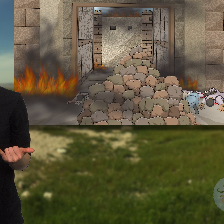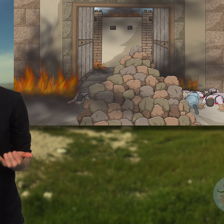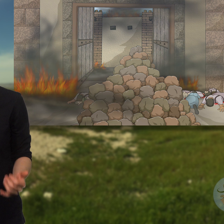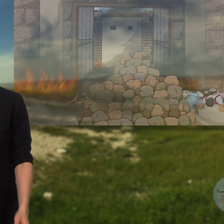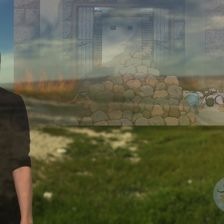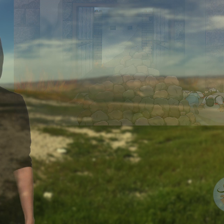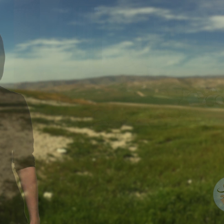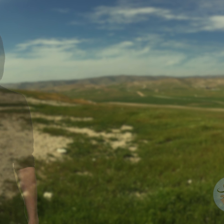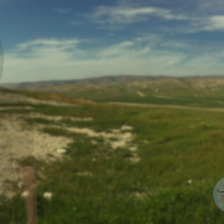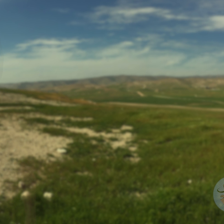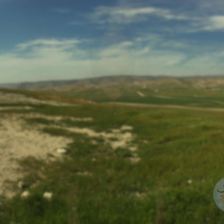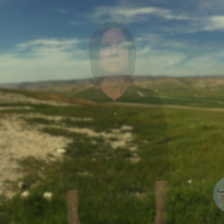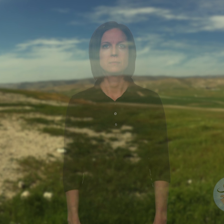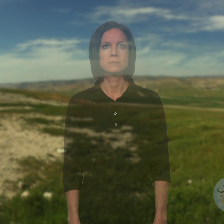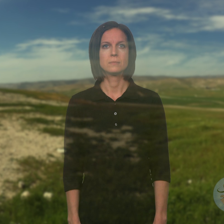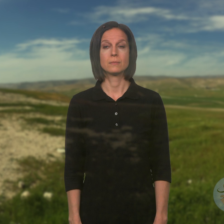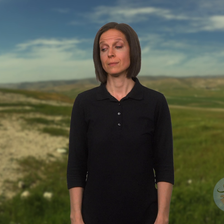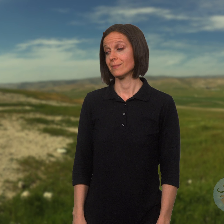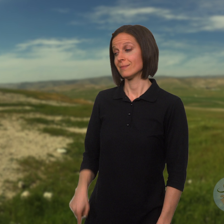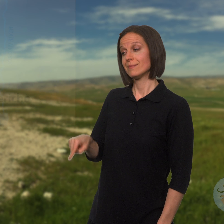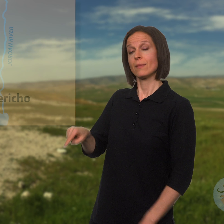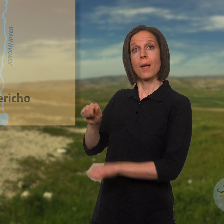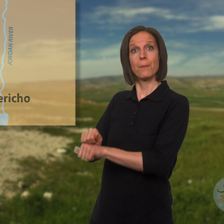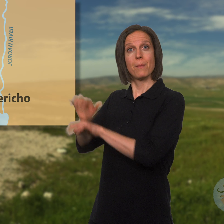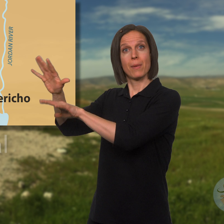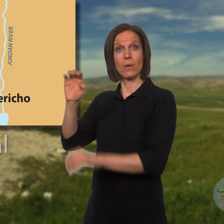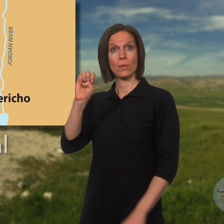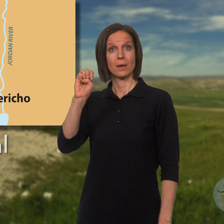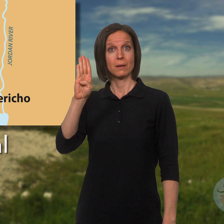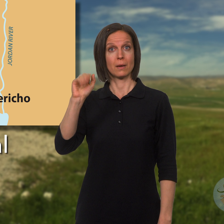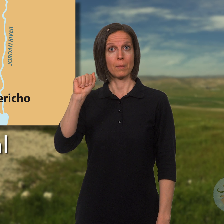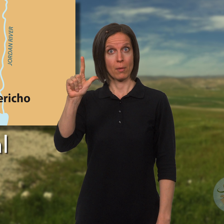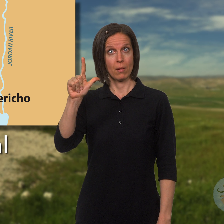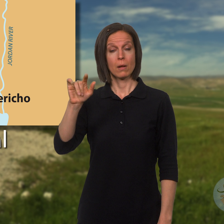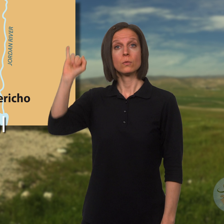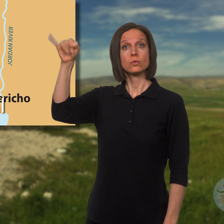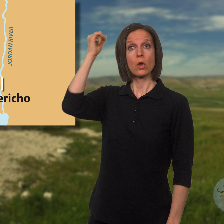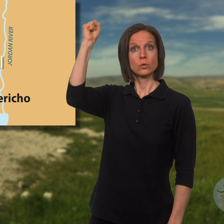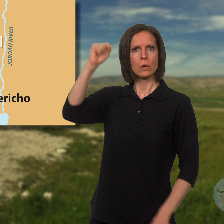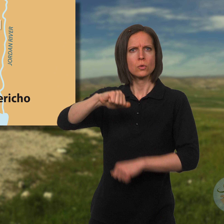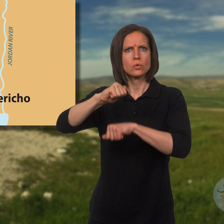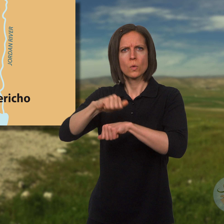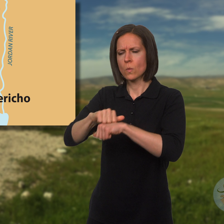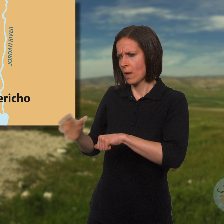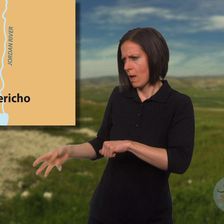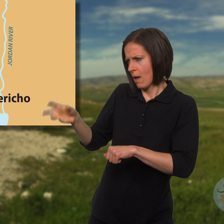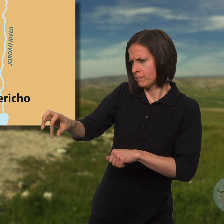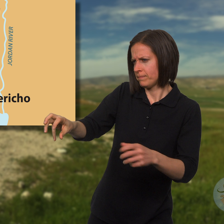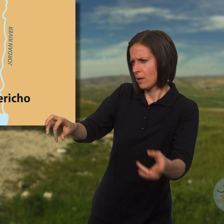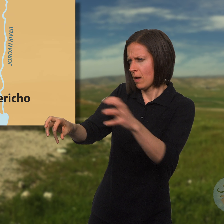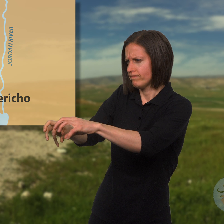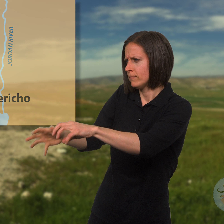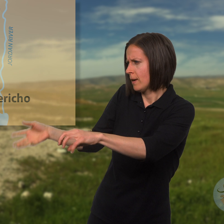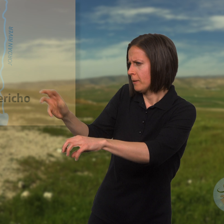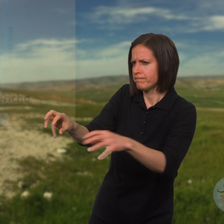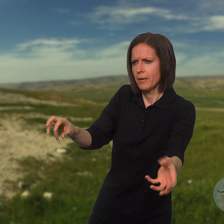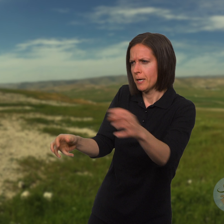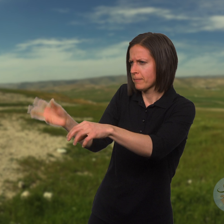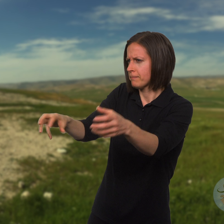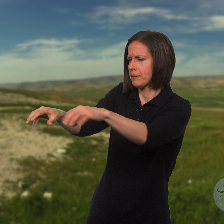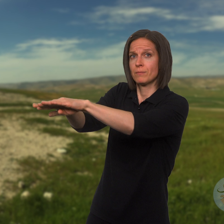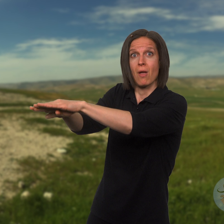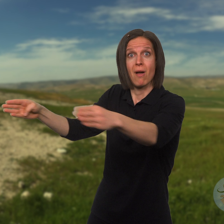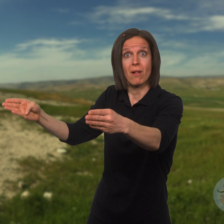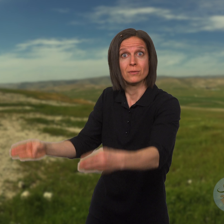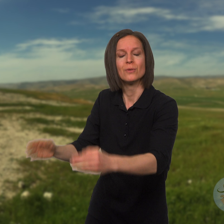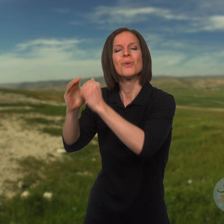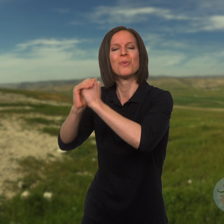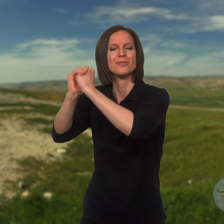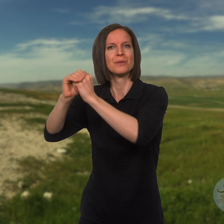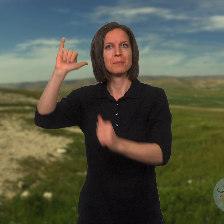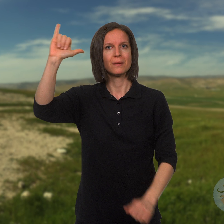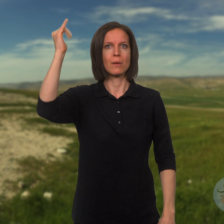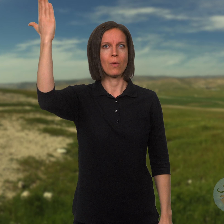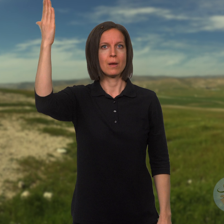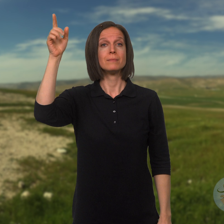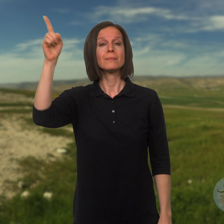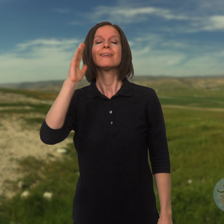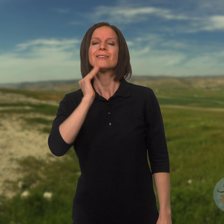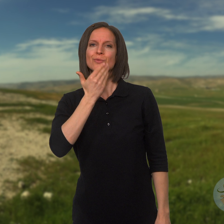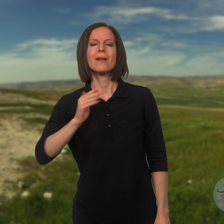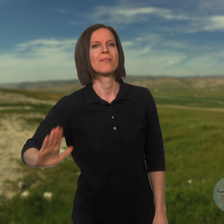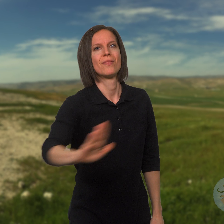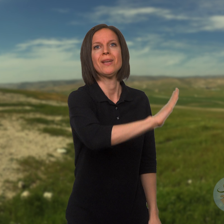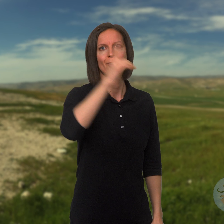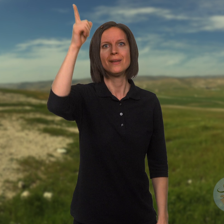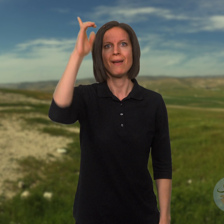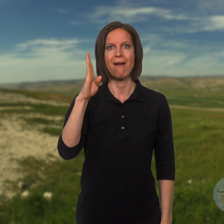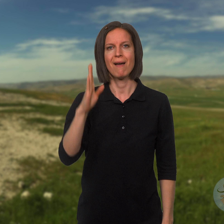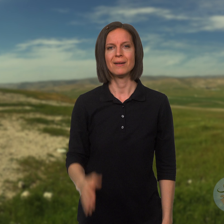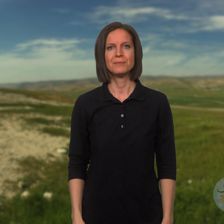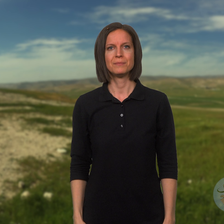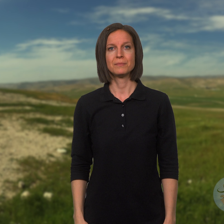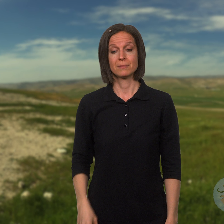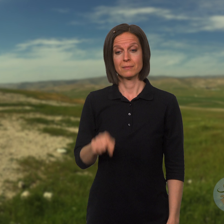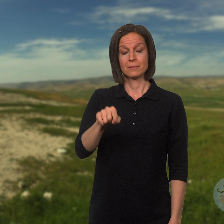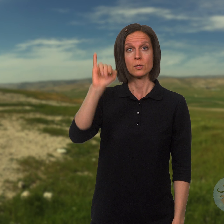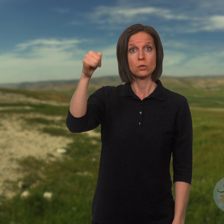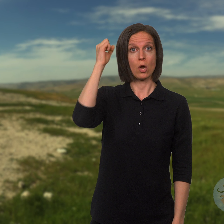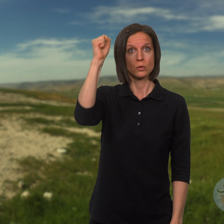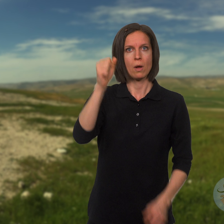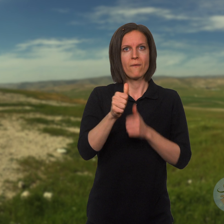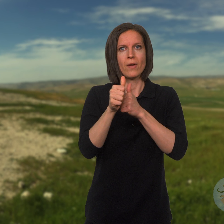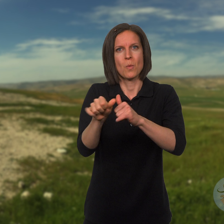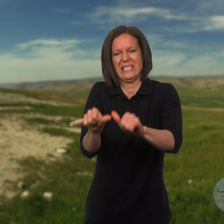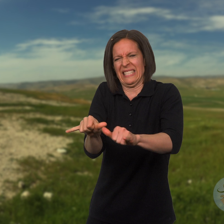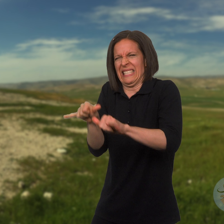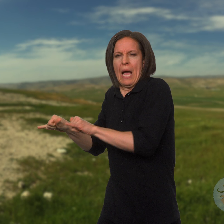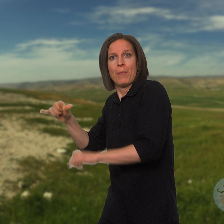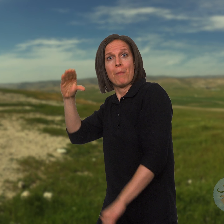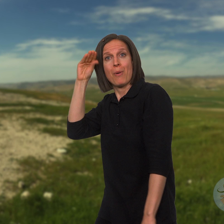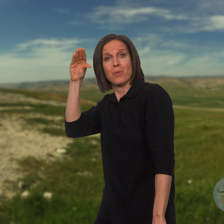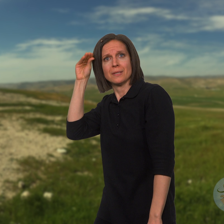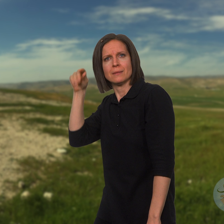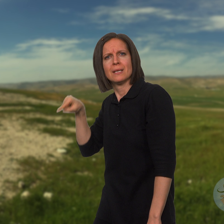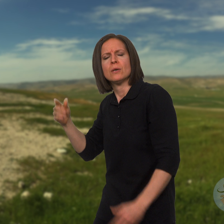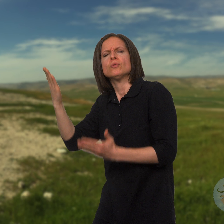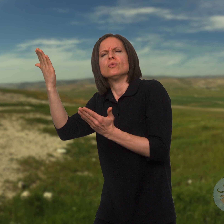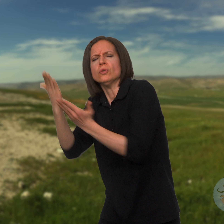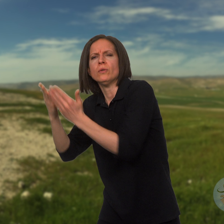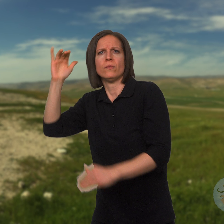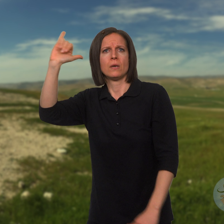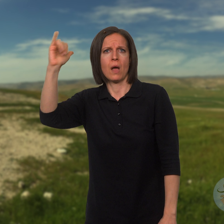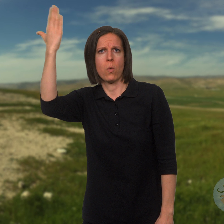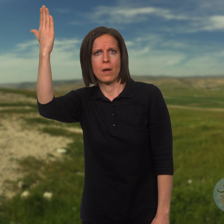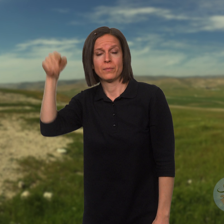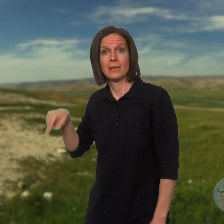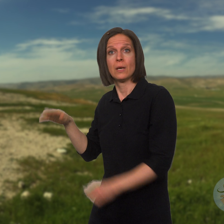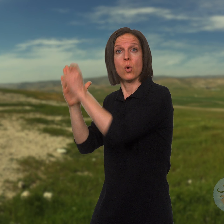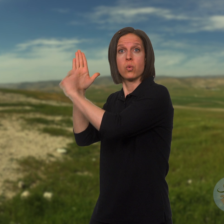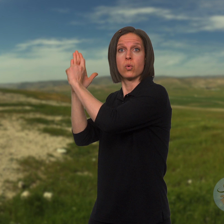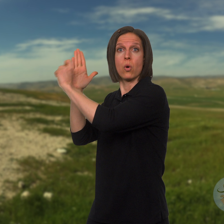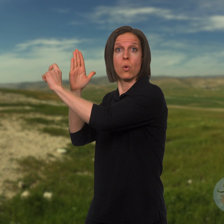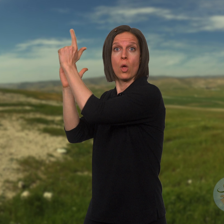At that time Joshua built an altar on Mount Ebal to the LORD, the God of Israel, just as Moses the servant of the LORD had commanded the Israelites.